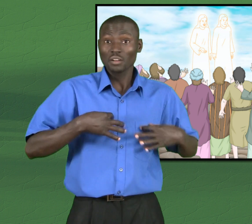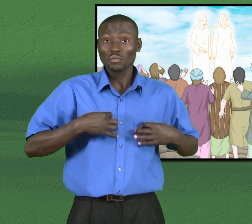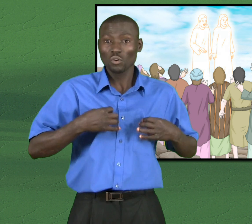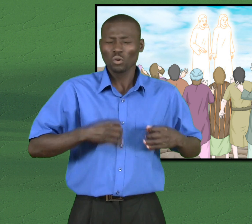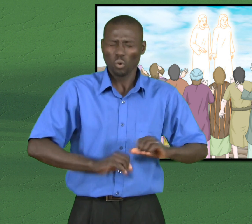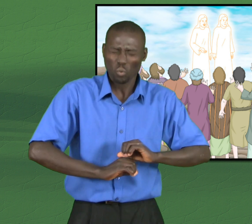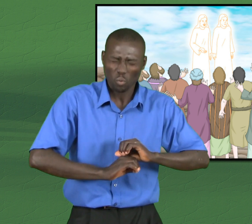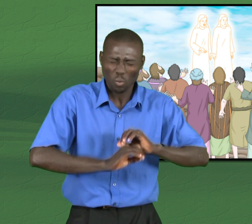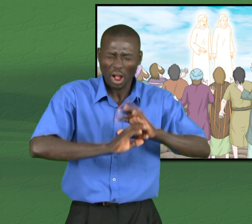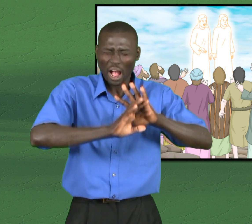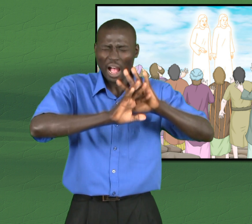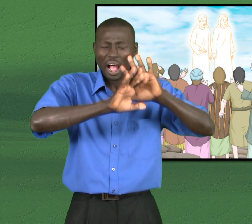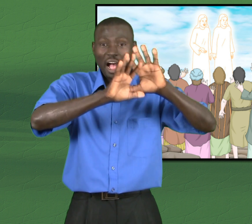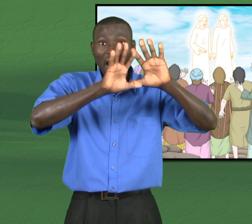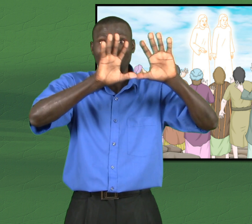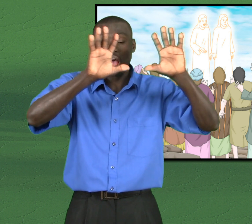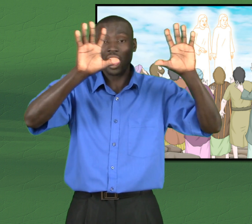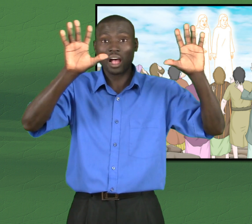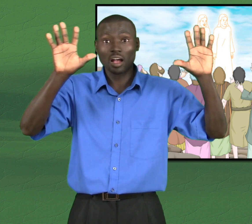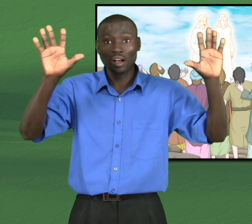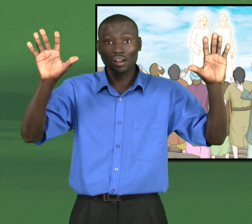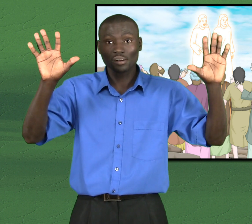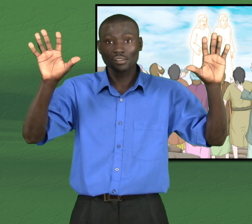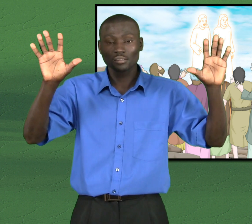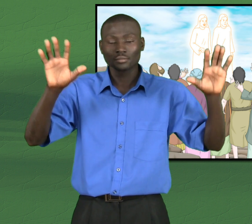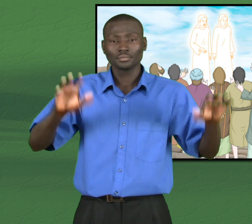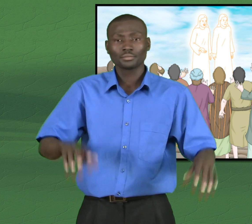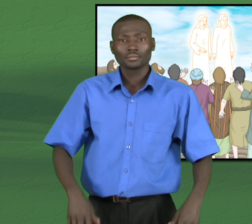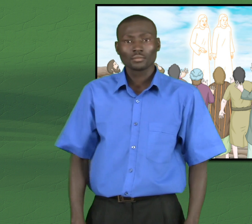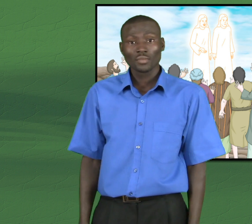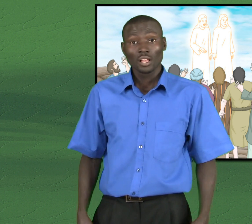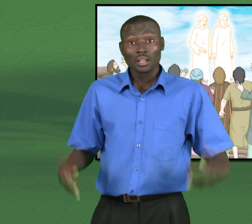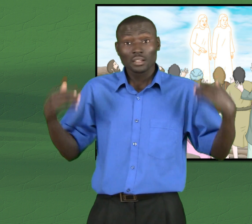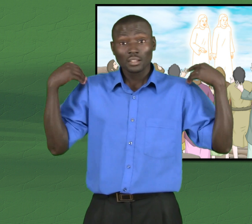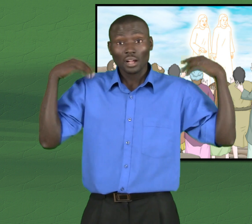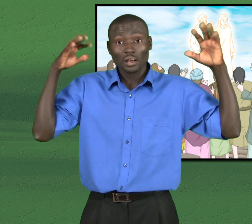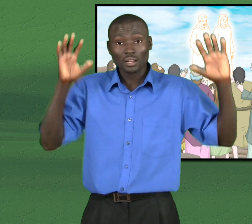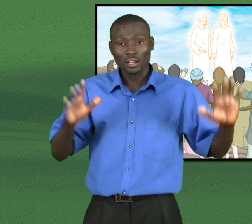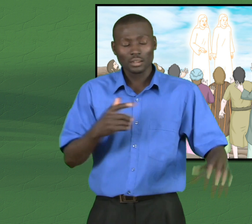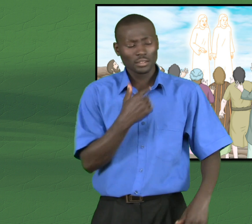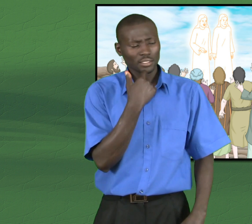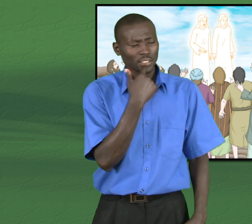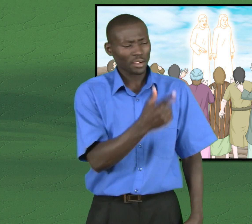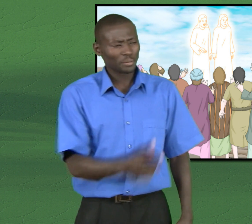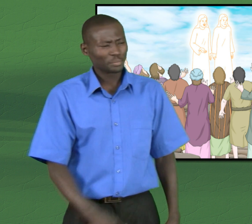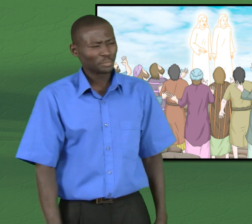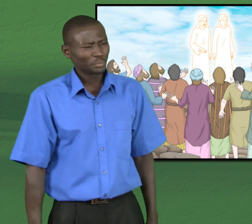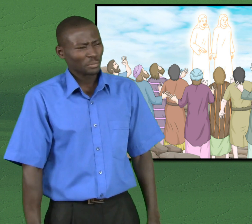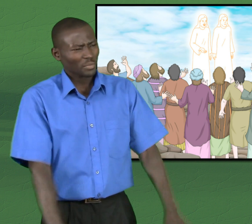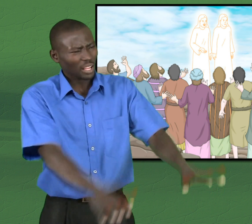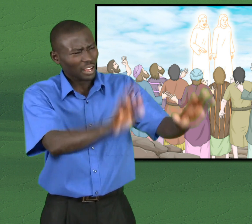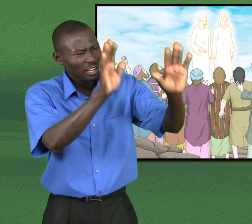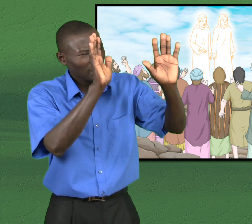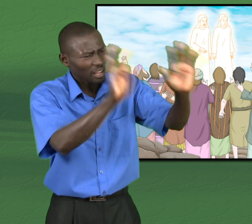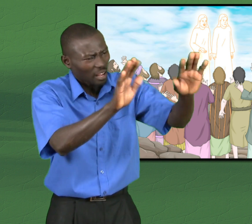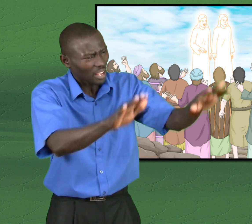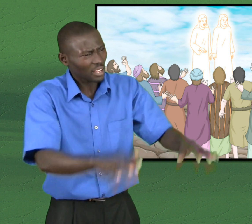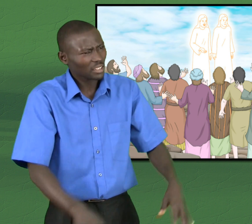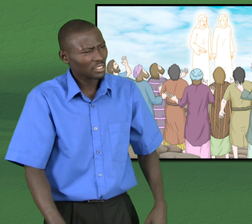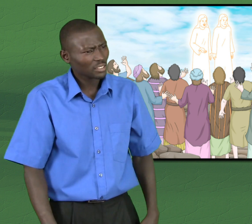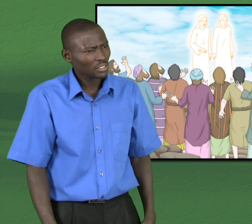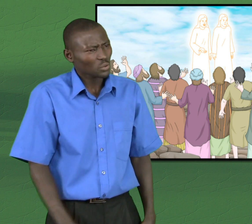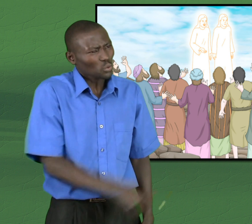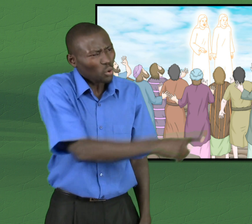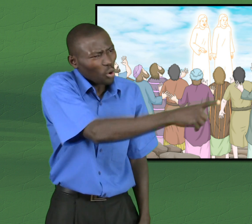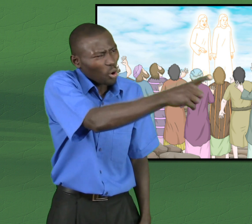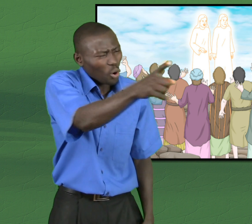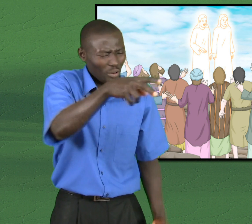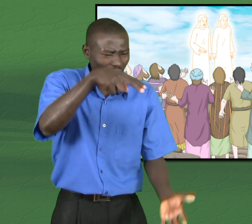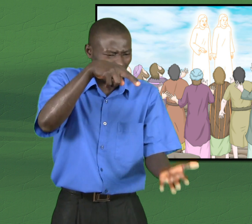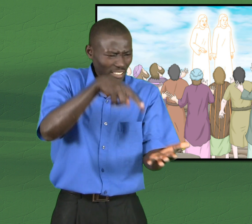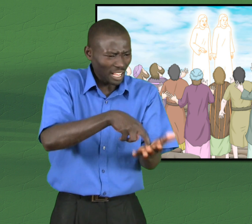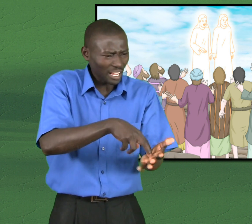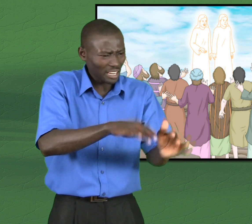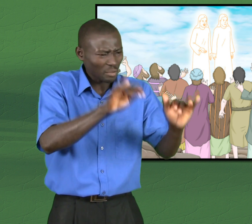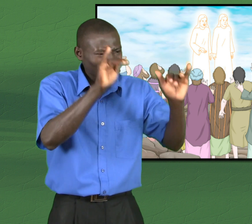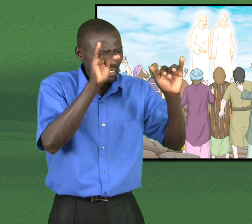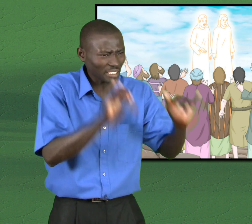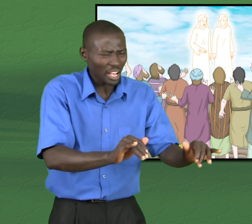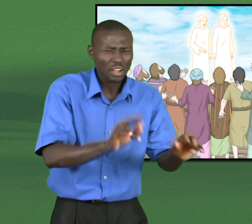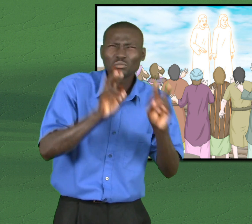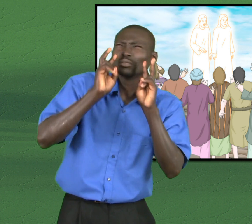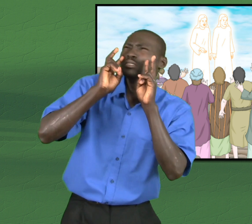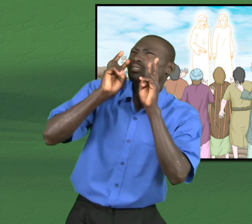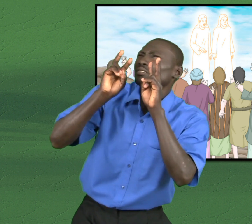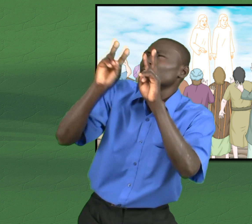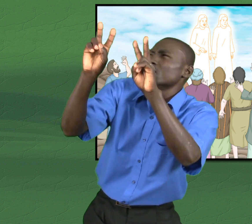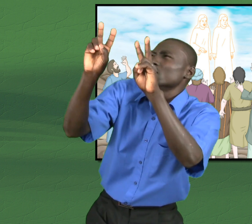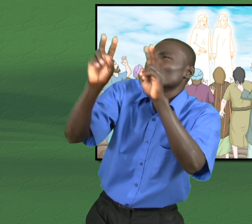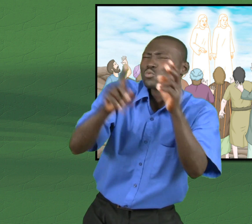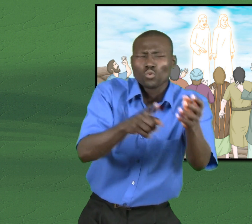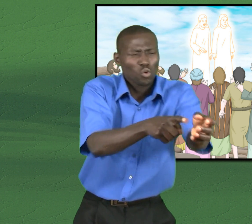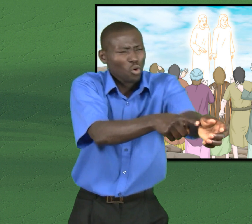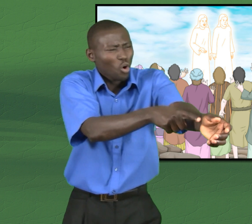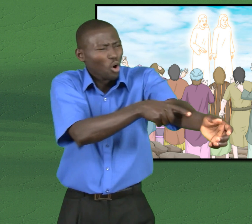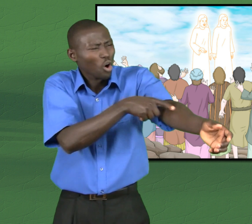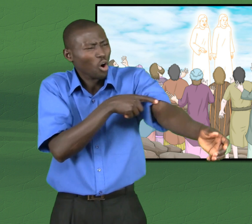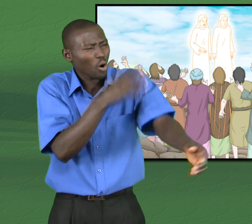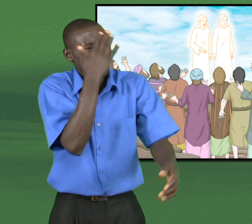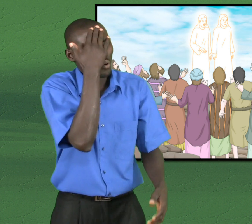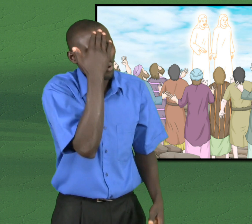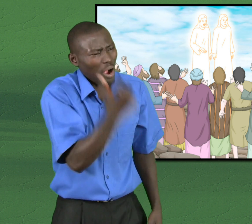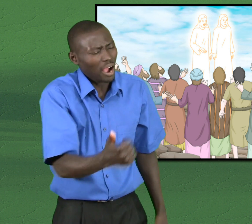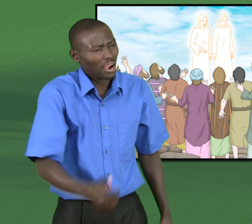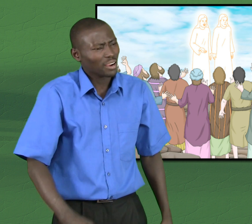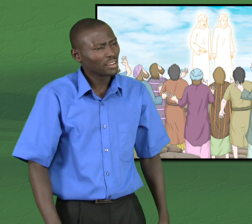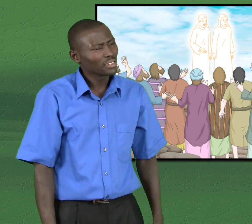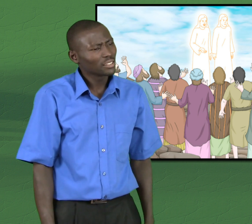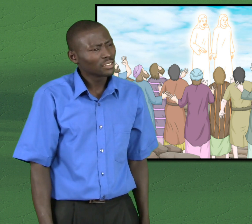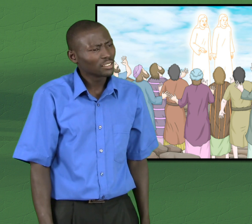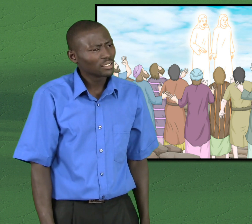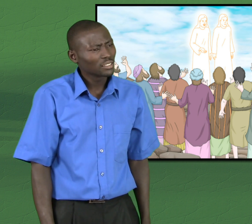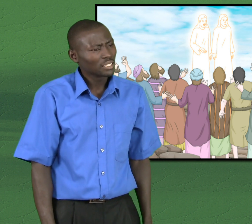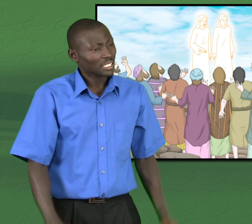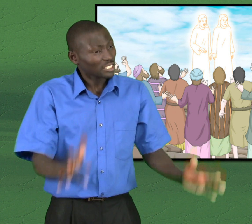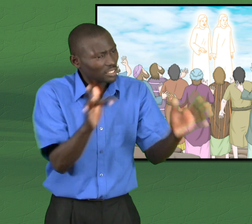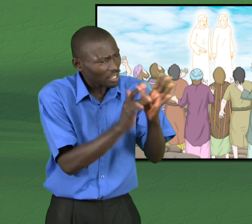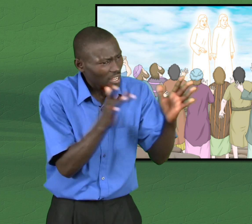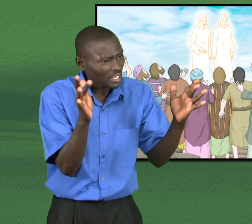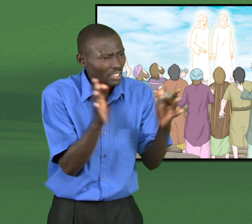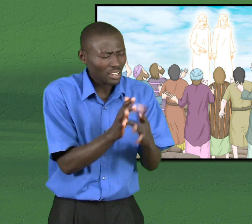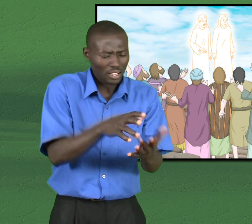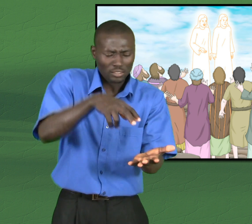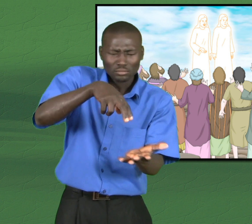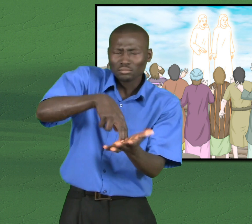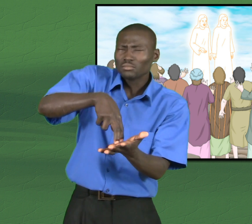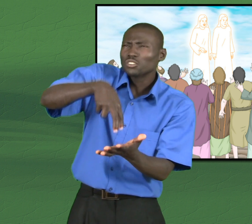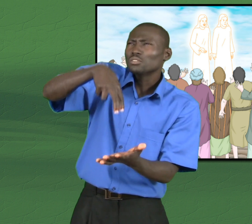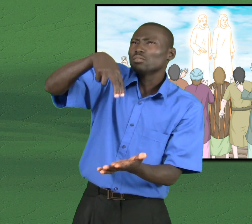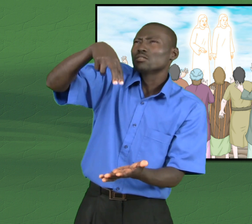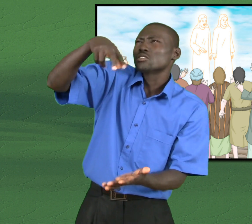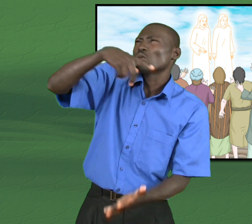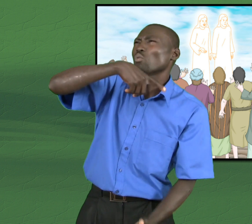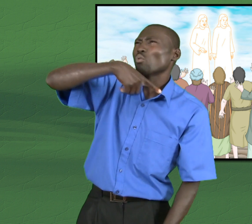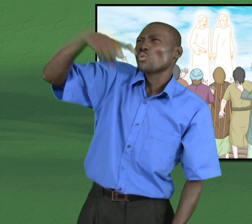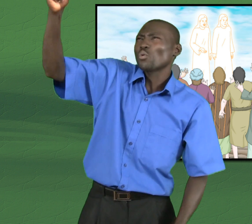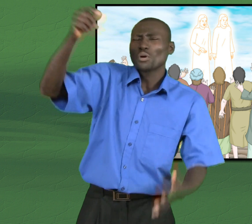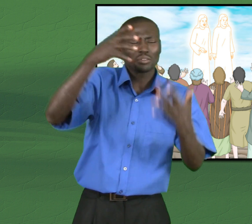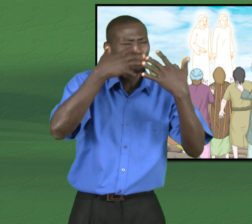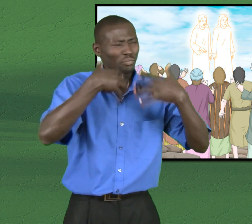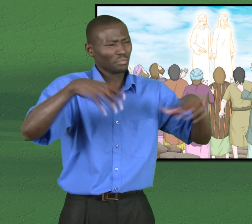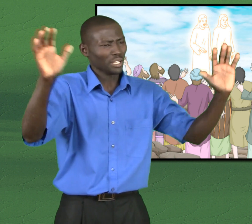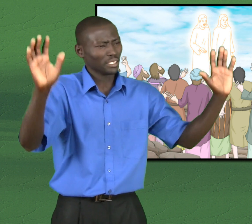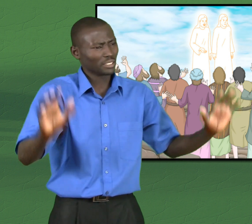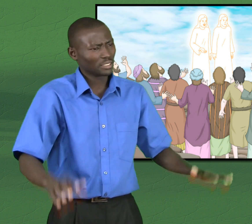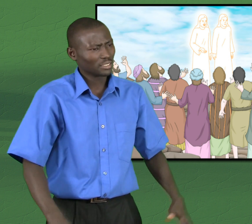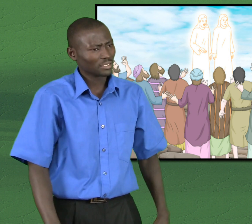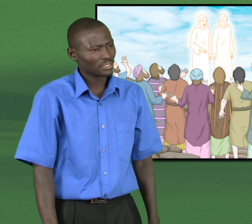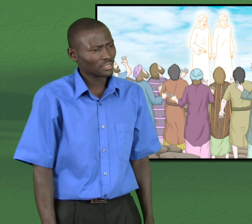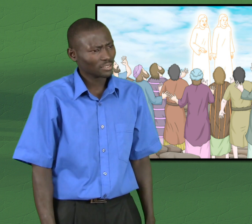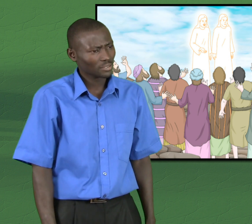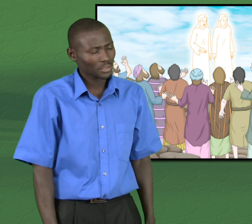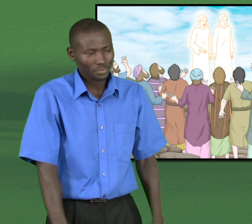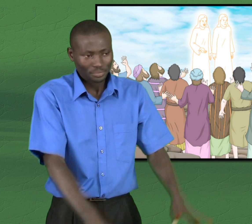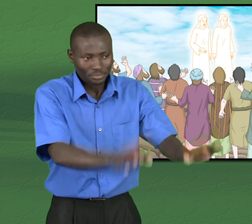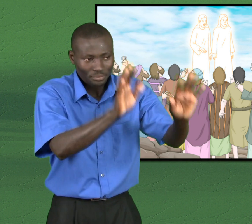“Men of Galilee,” they said, “why do you stand here looking into the sky?